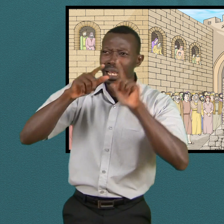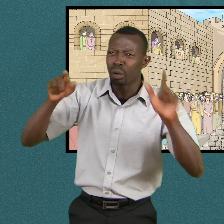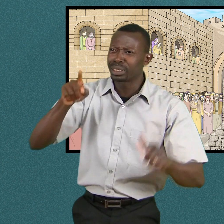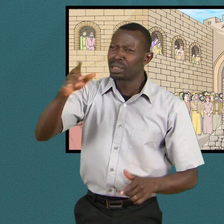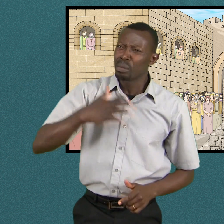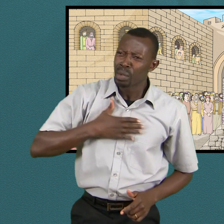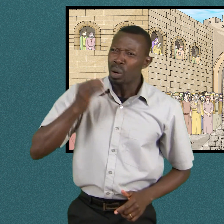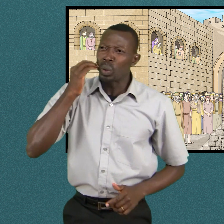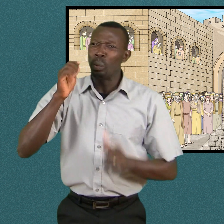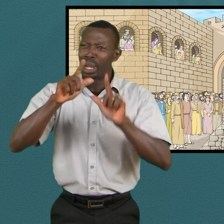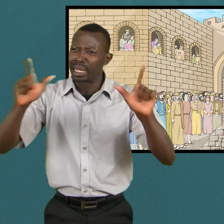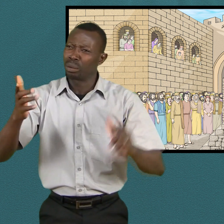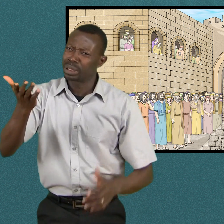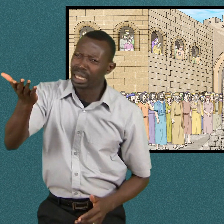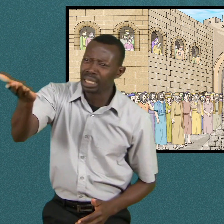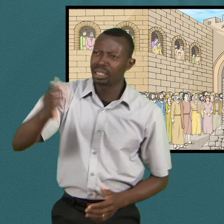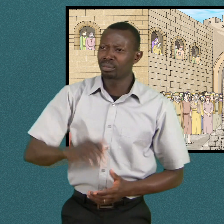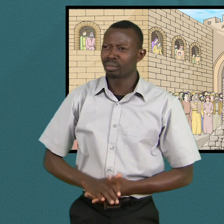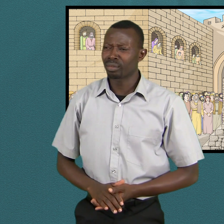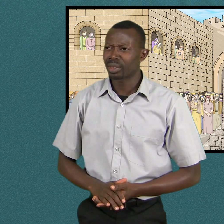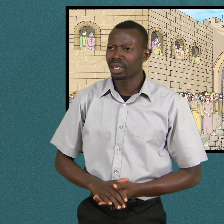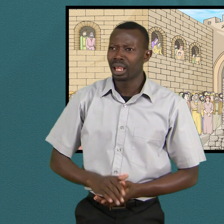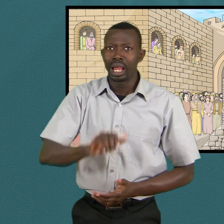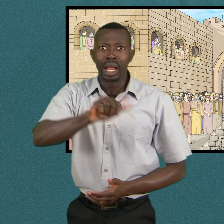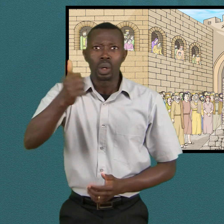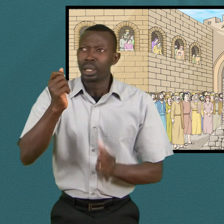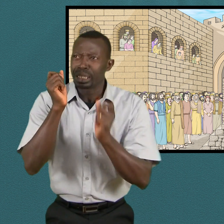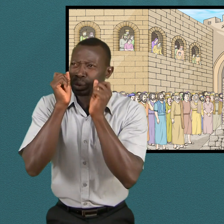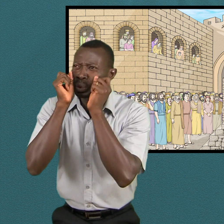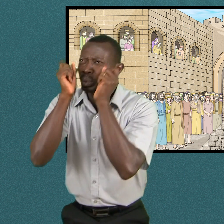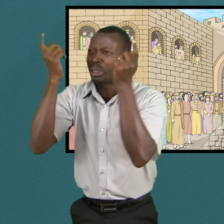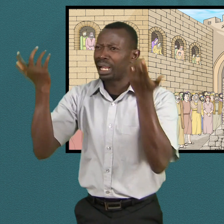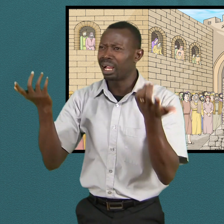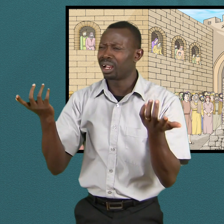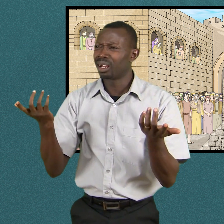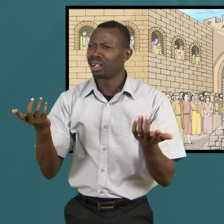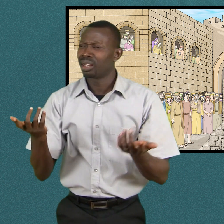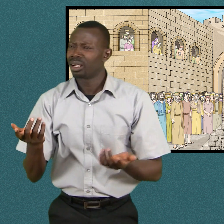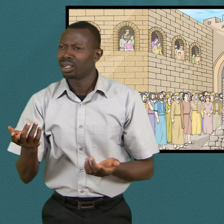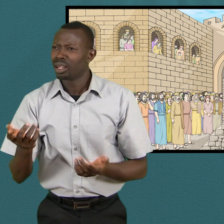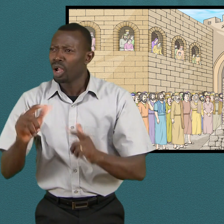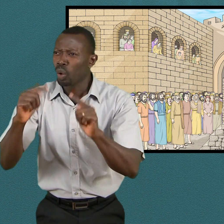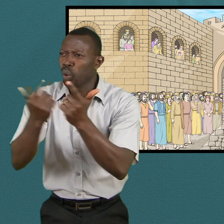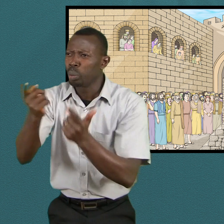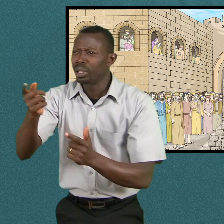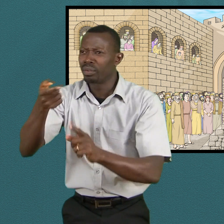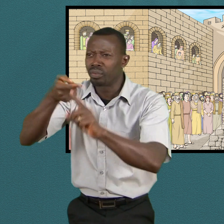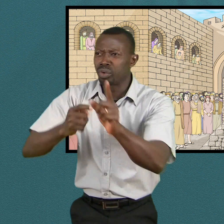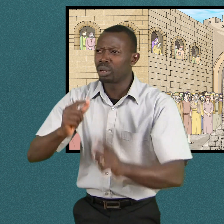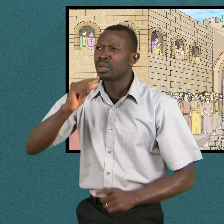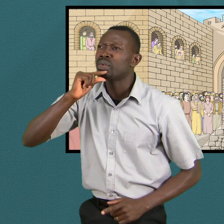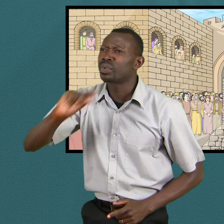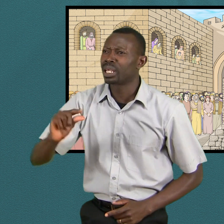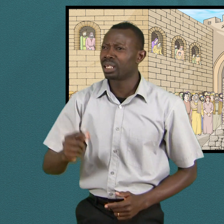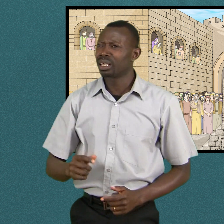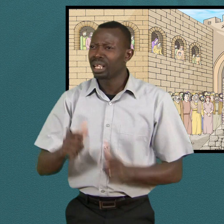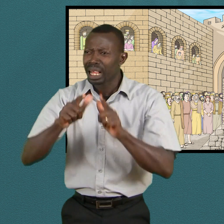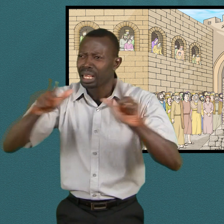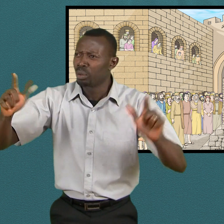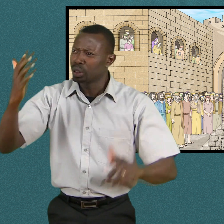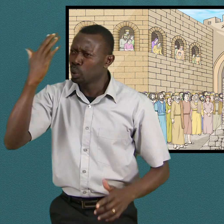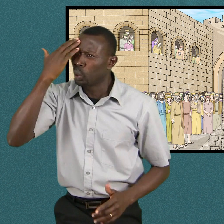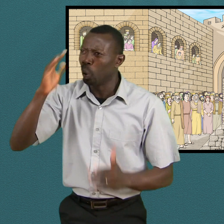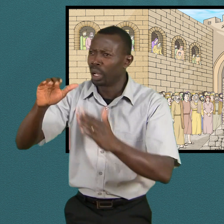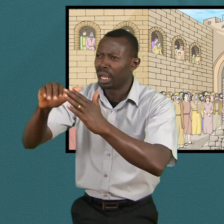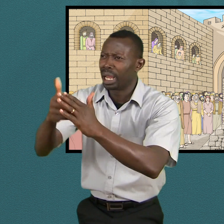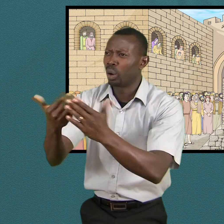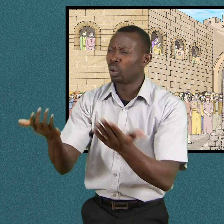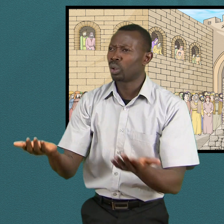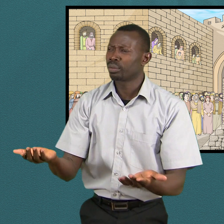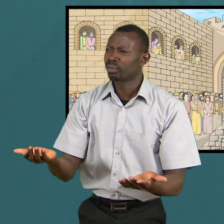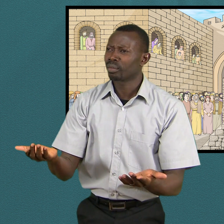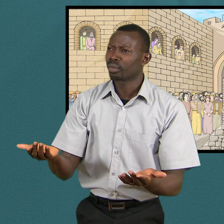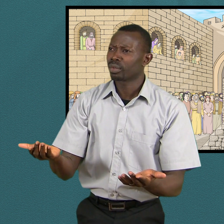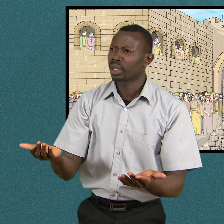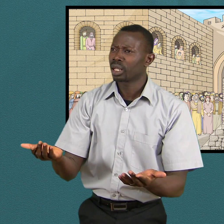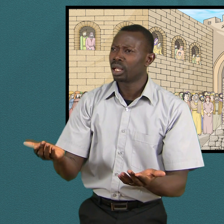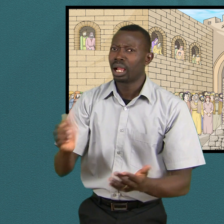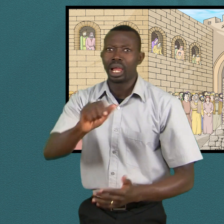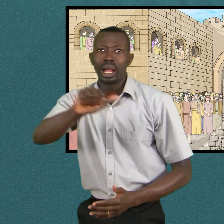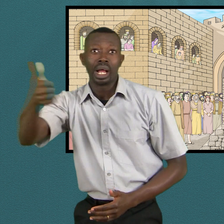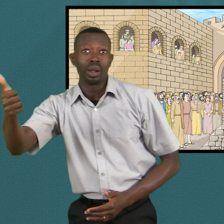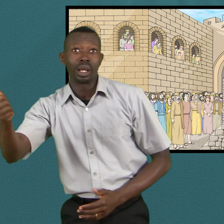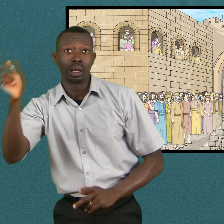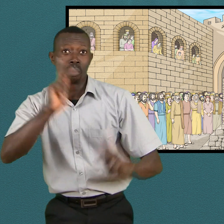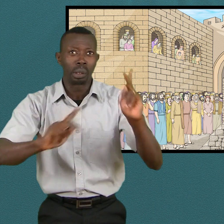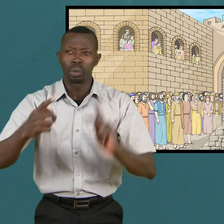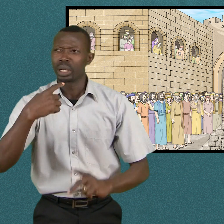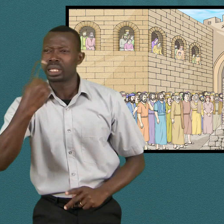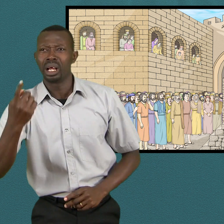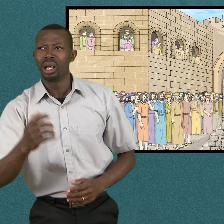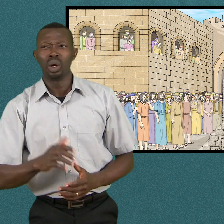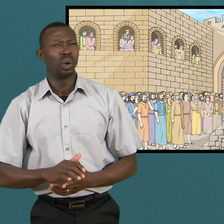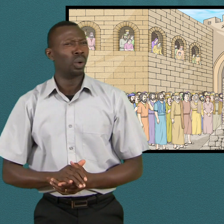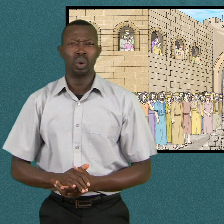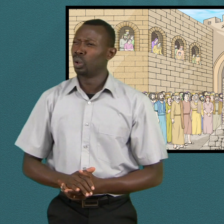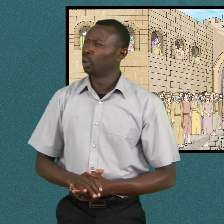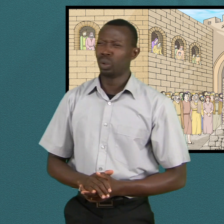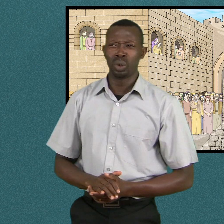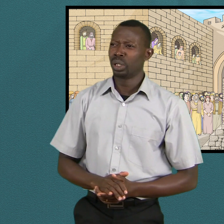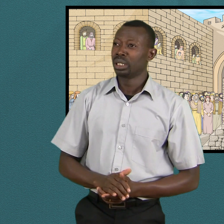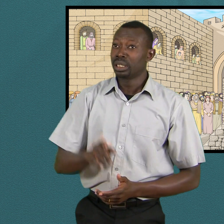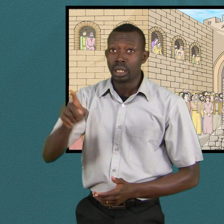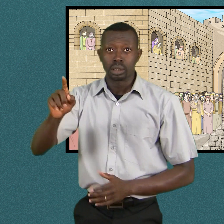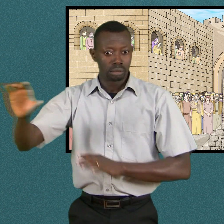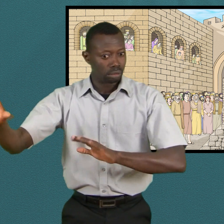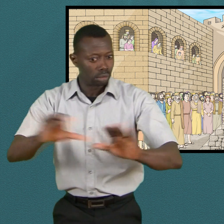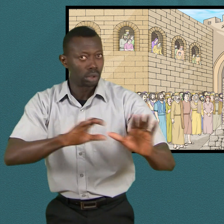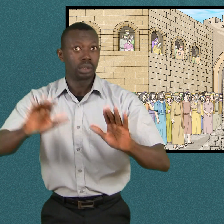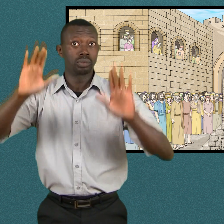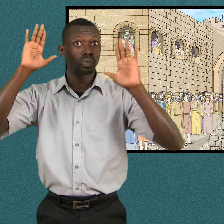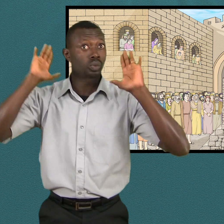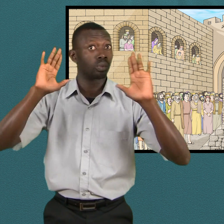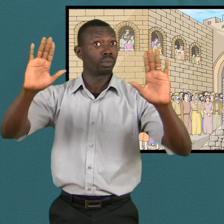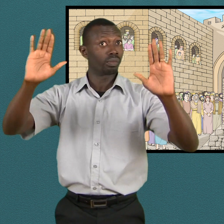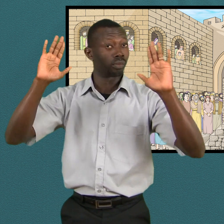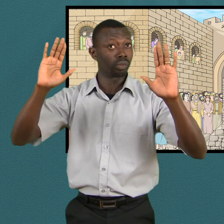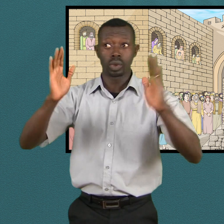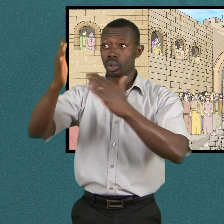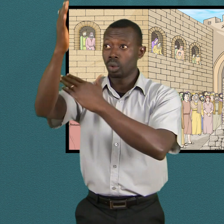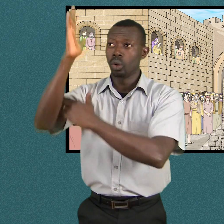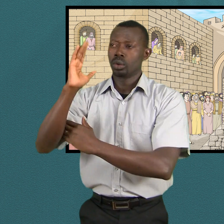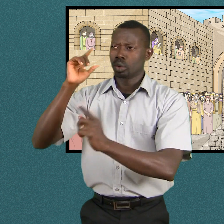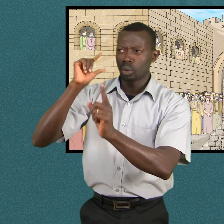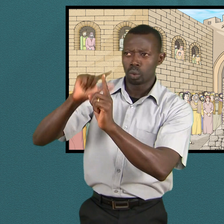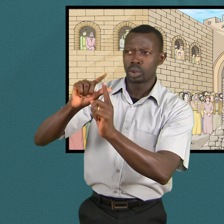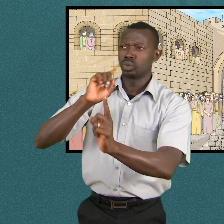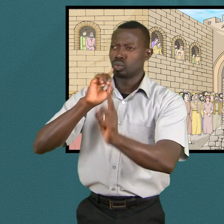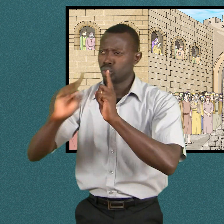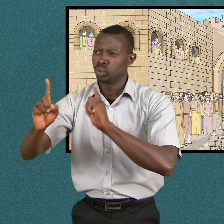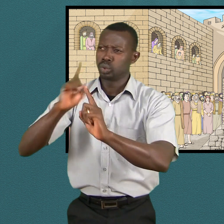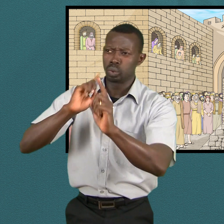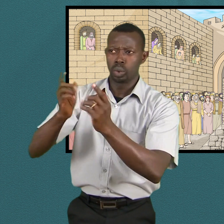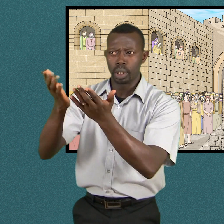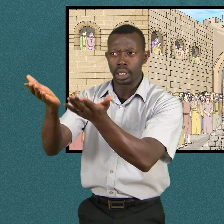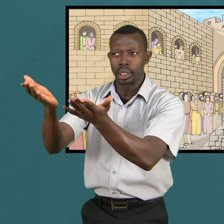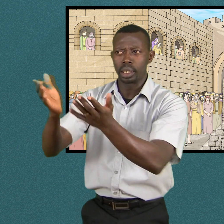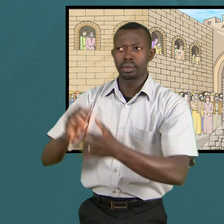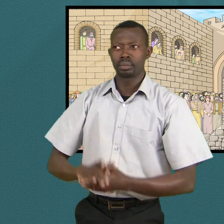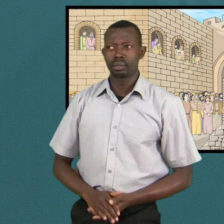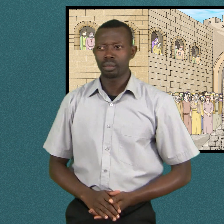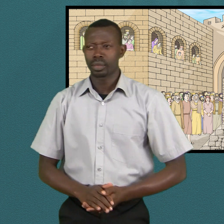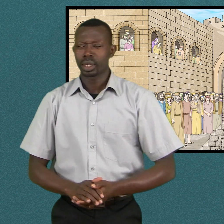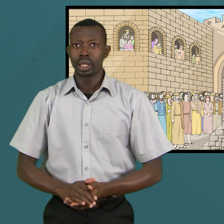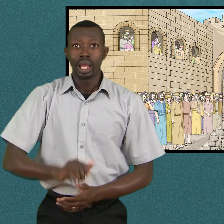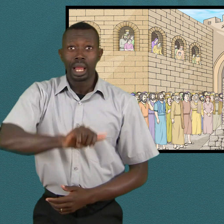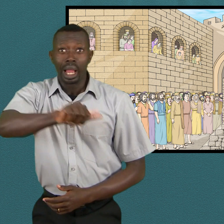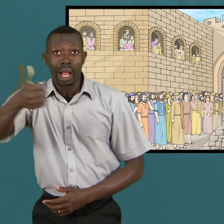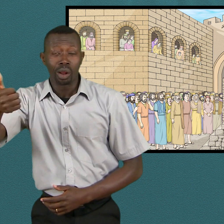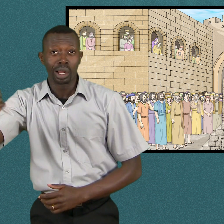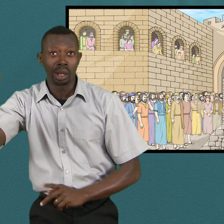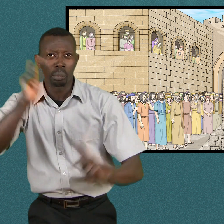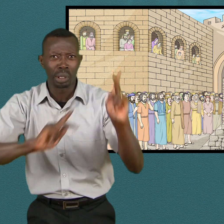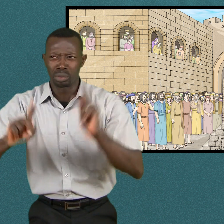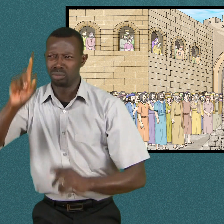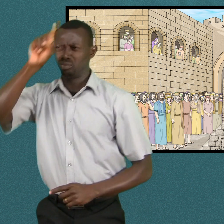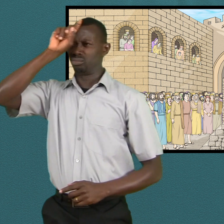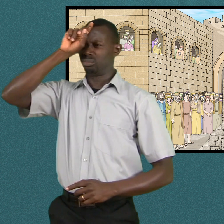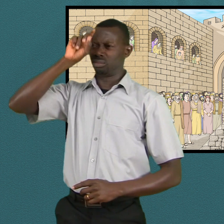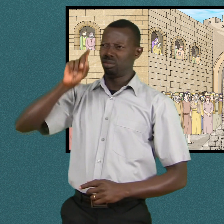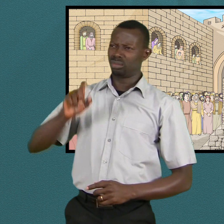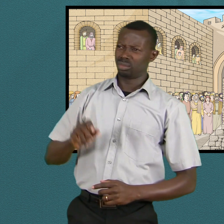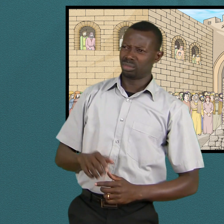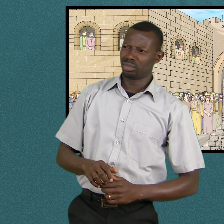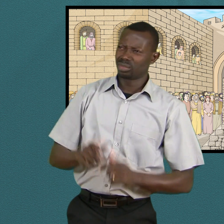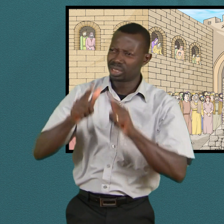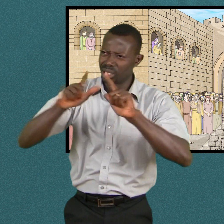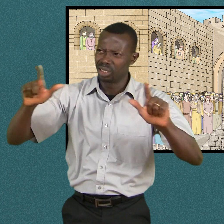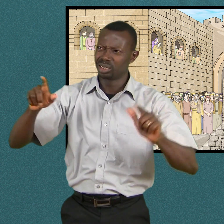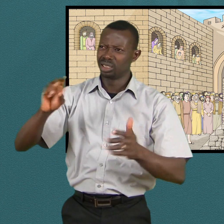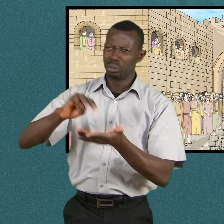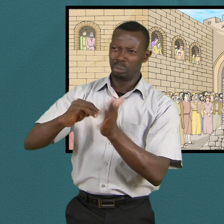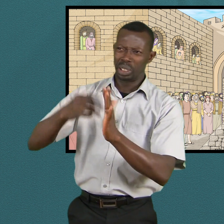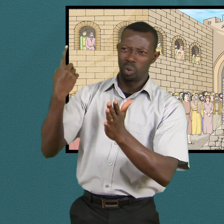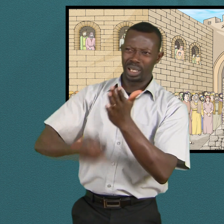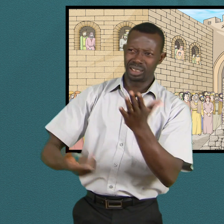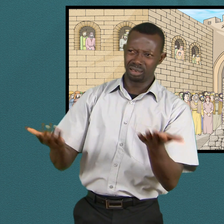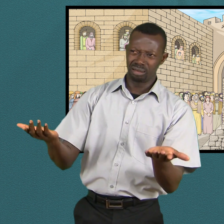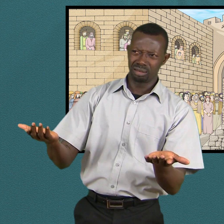residents of Mesopotamia, Judea and Cappadocia, Pontus and Asia, Phrygia and Pamphylia, Egypt and the parts of Libya near Cyrene; visitors from Rome, both Jews and converts to Judaism;